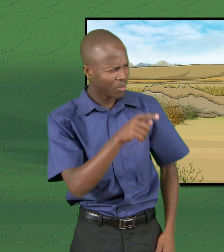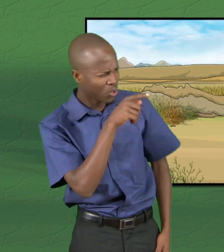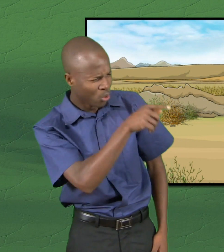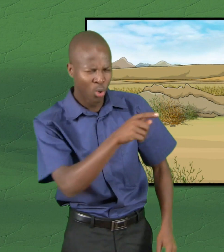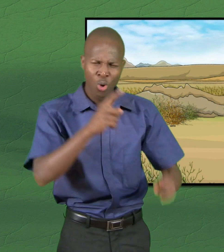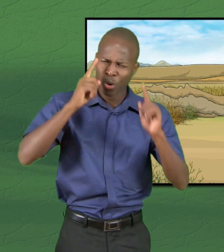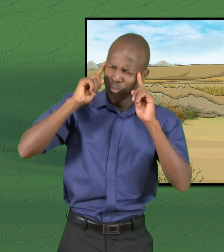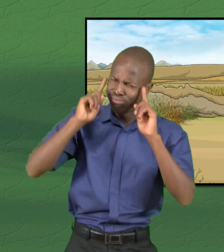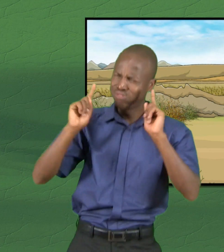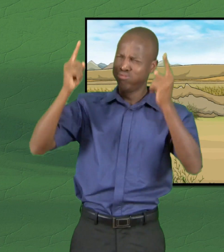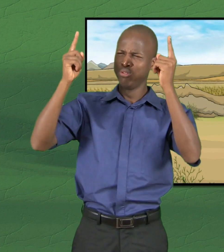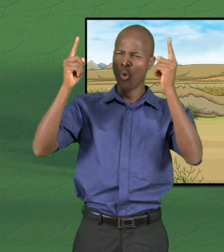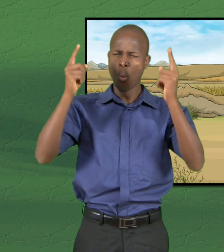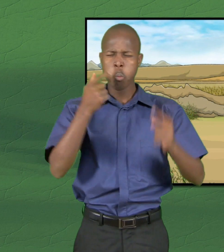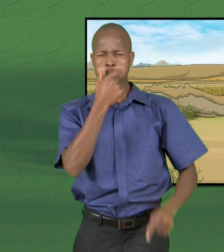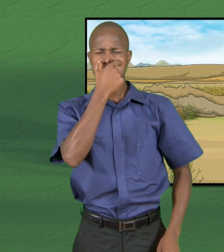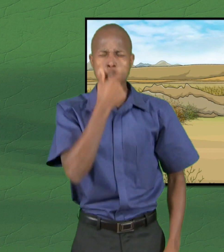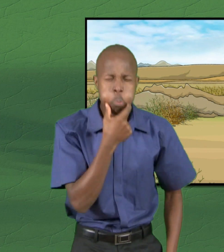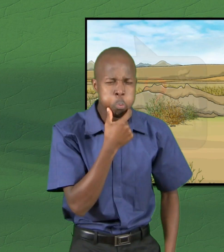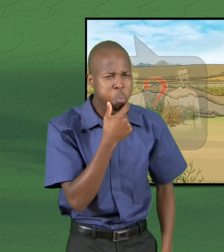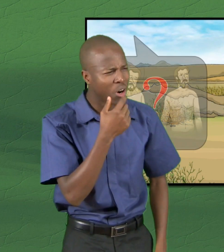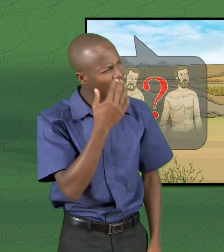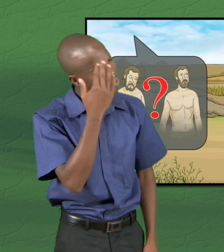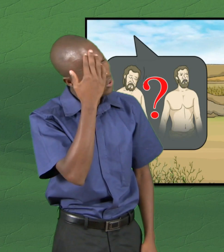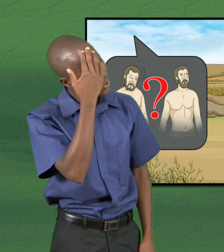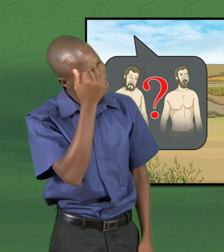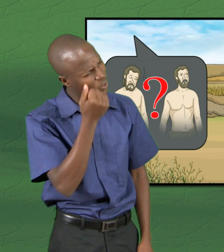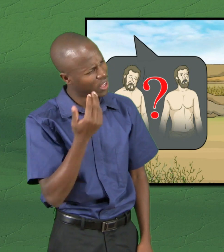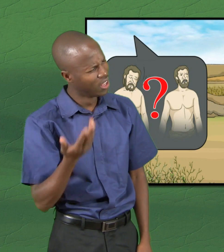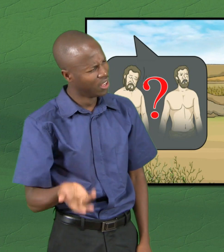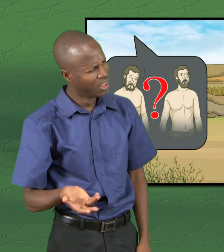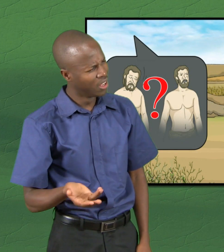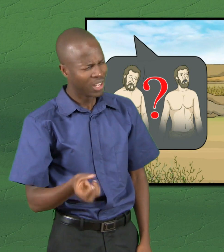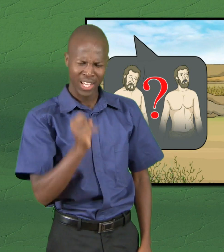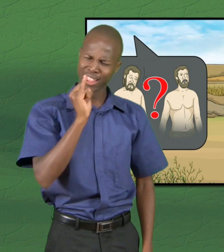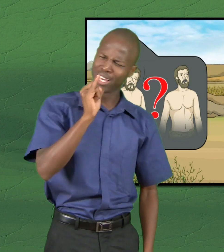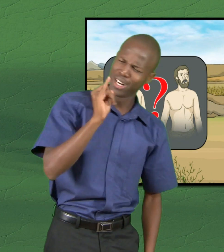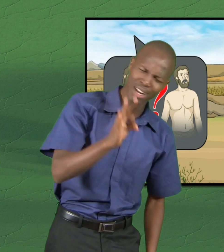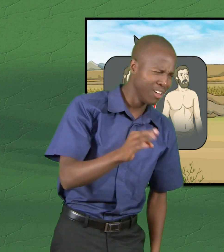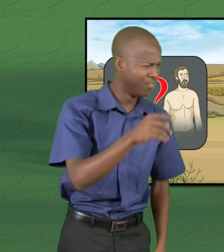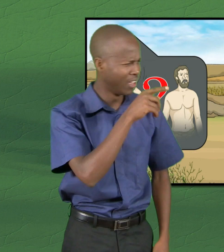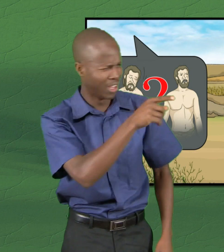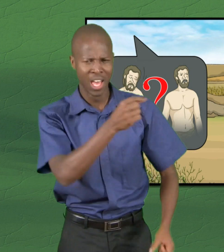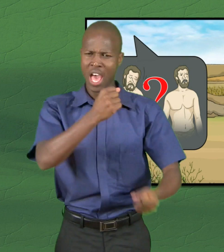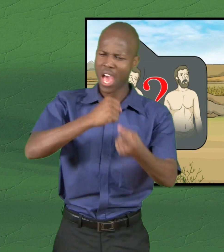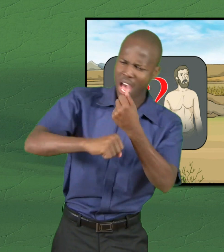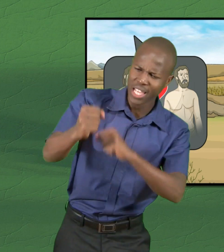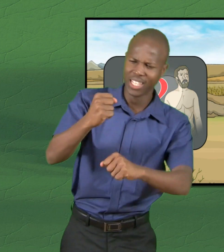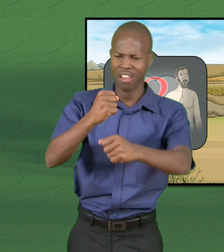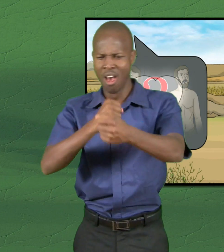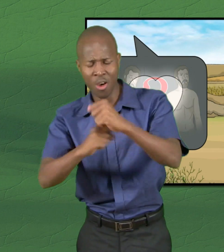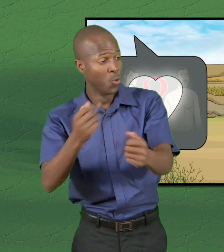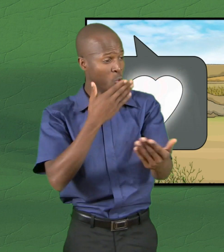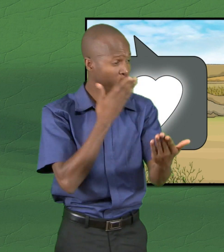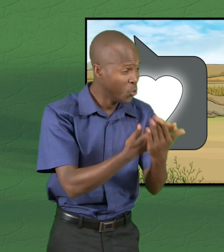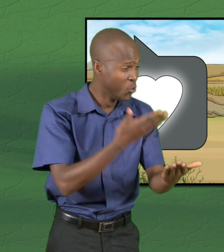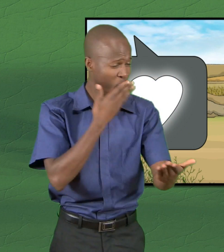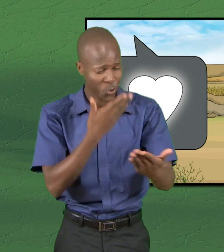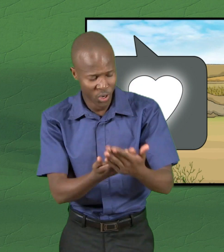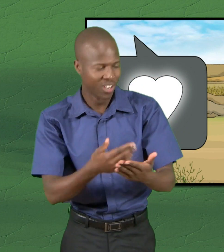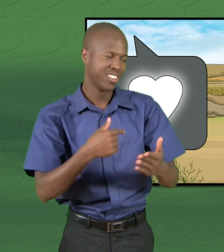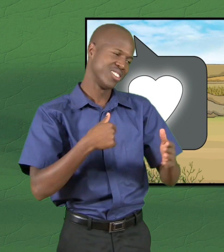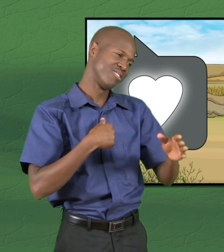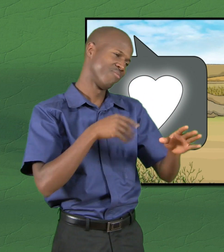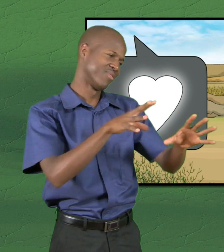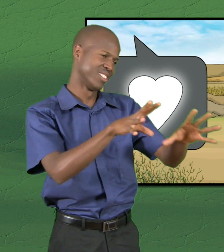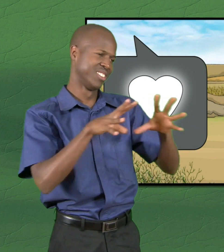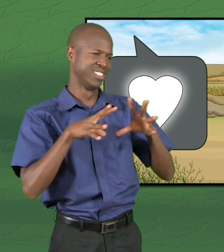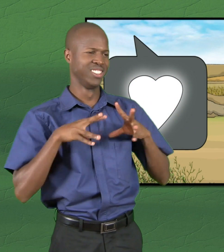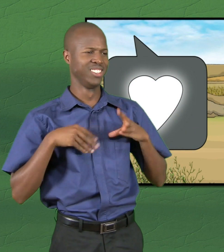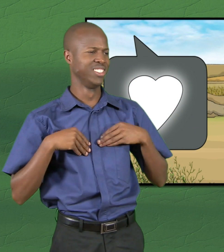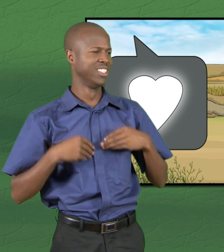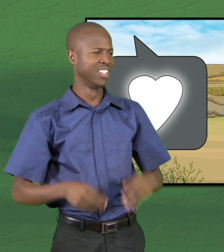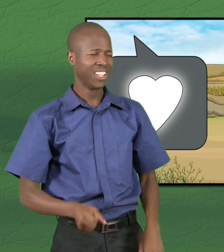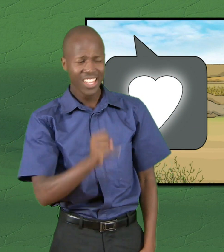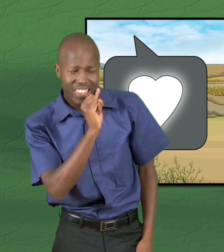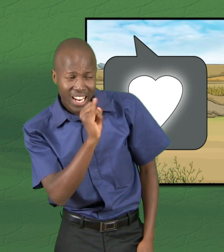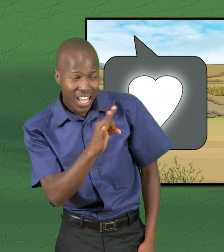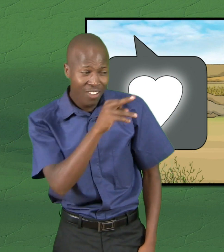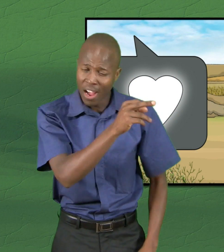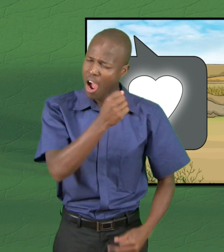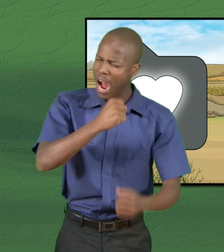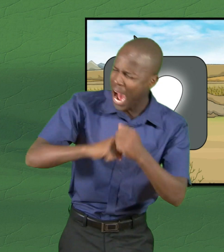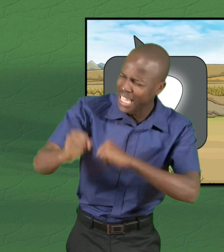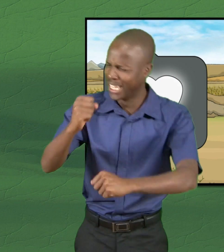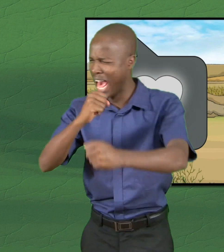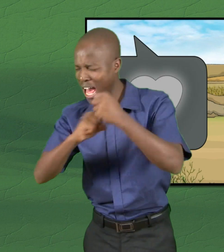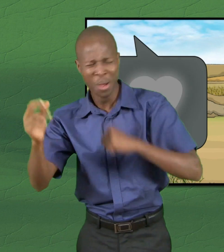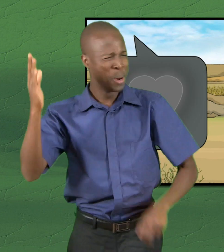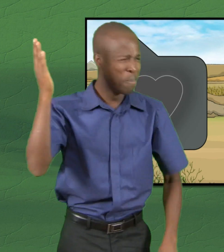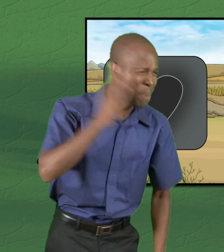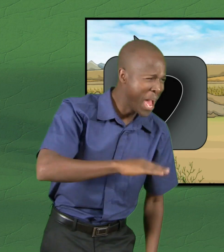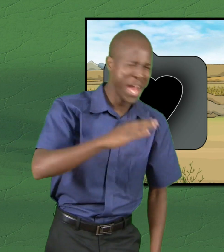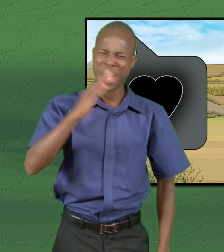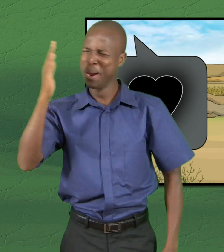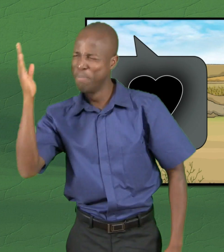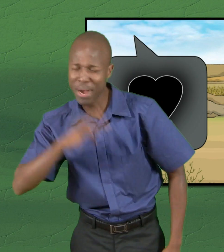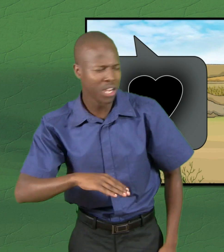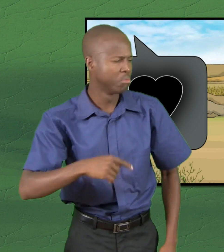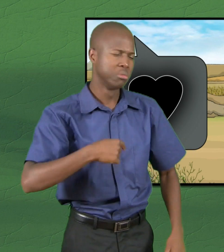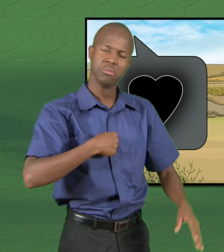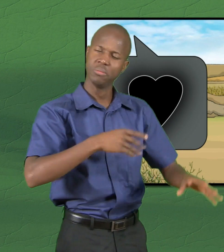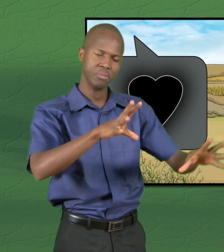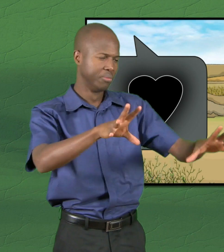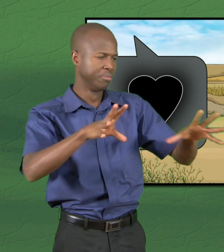“Why are you angry,” said the LORD to Cain, “and why has your countenance fallen? If you do what is right, will you not be accepted?